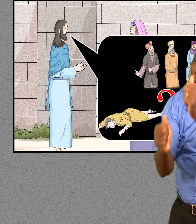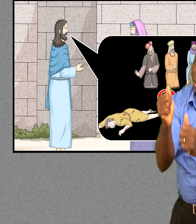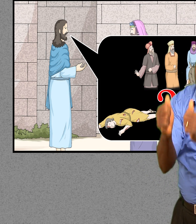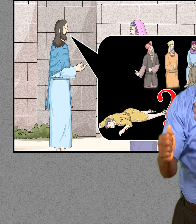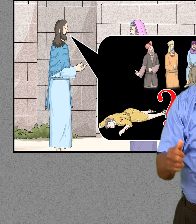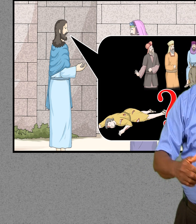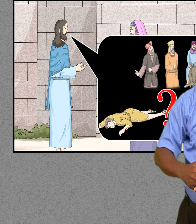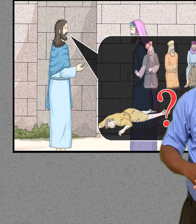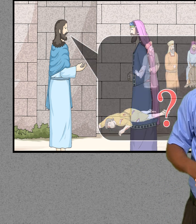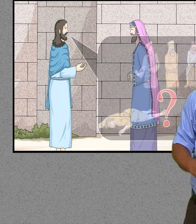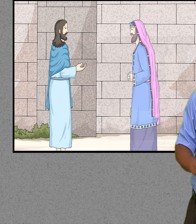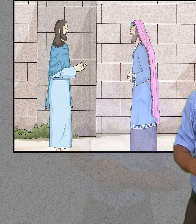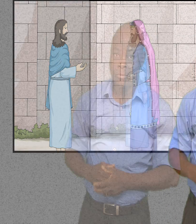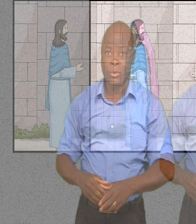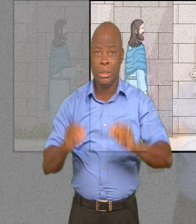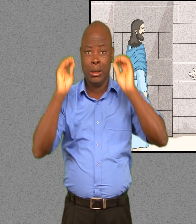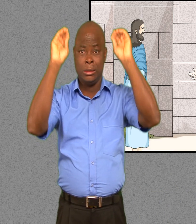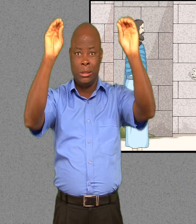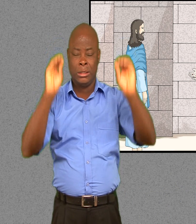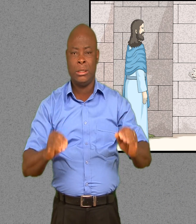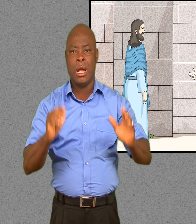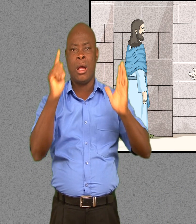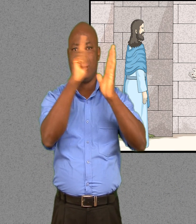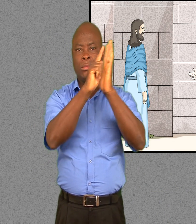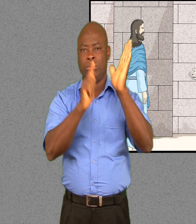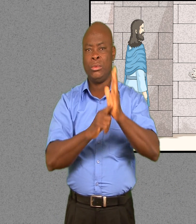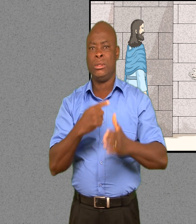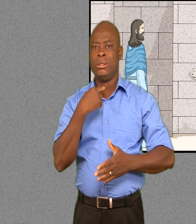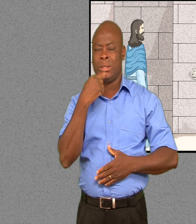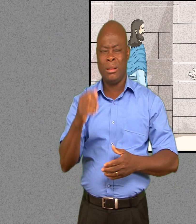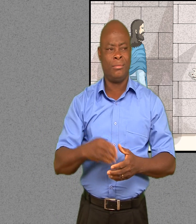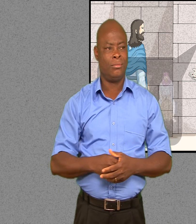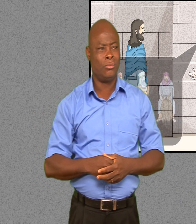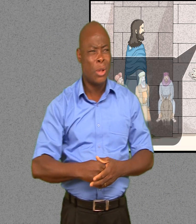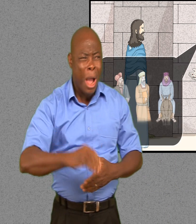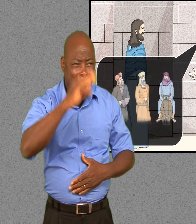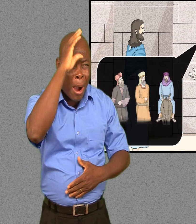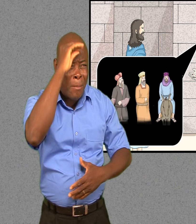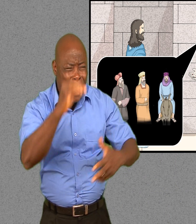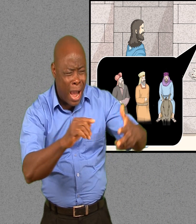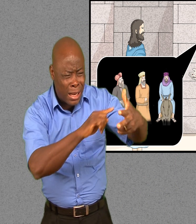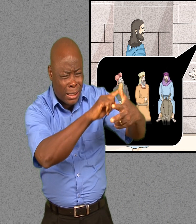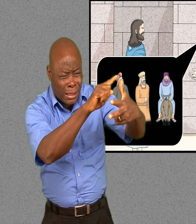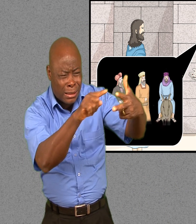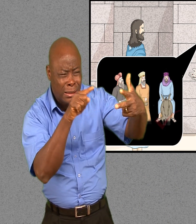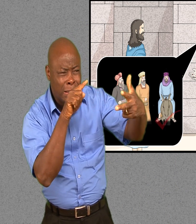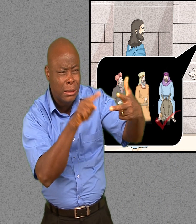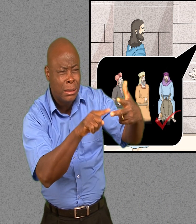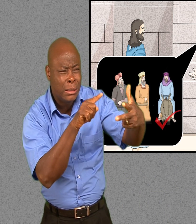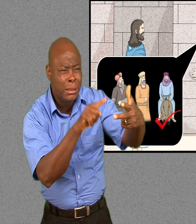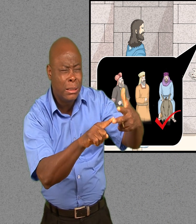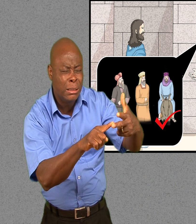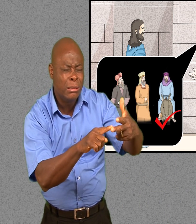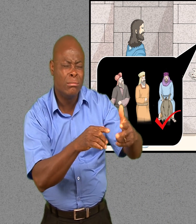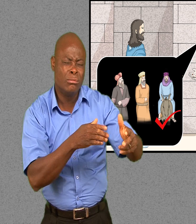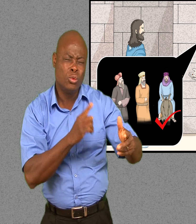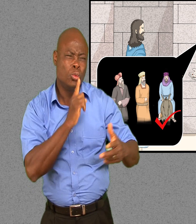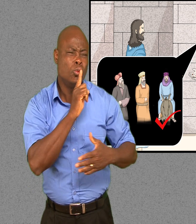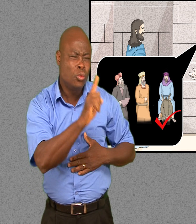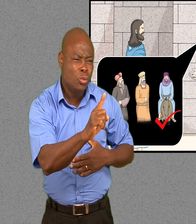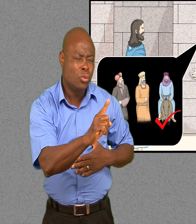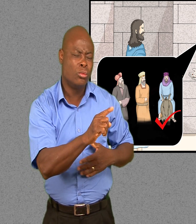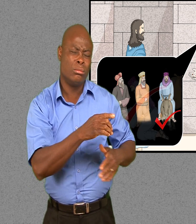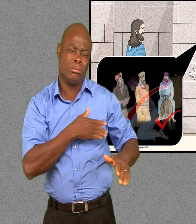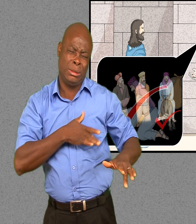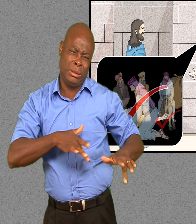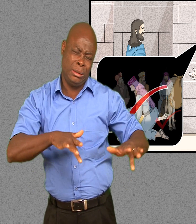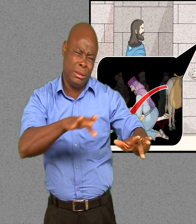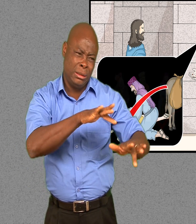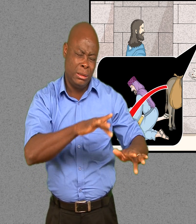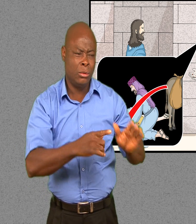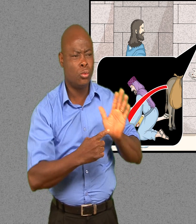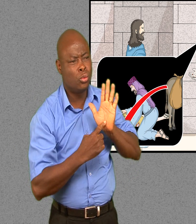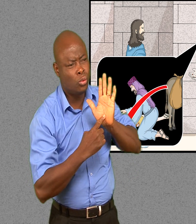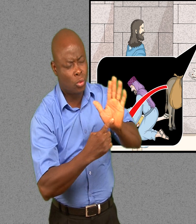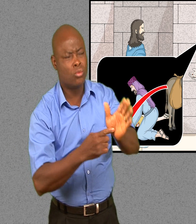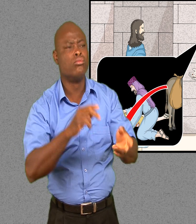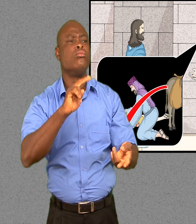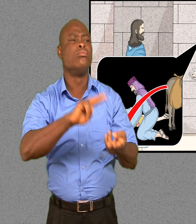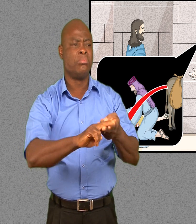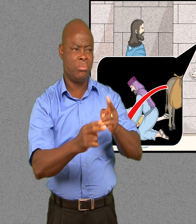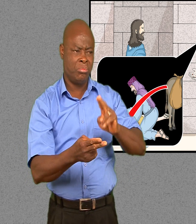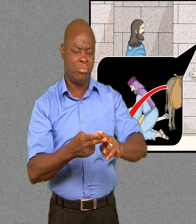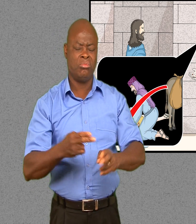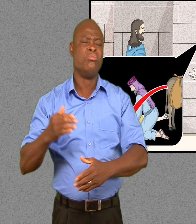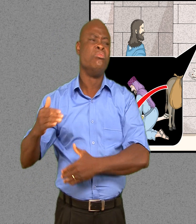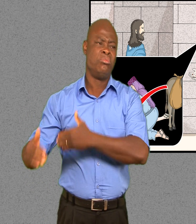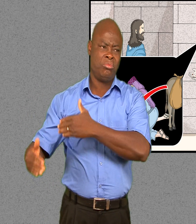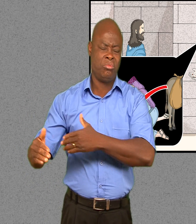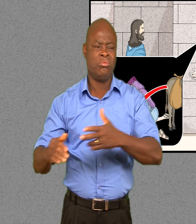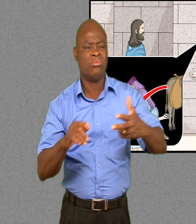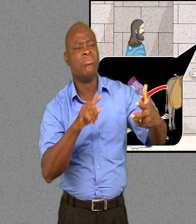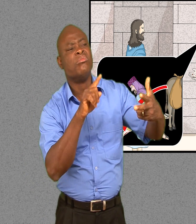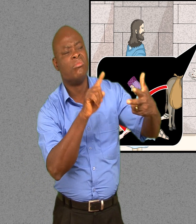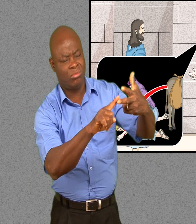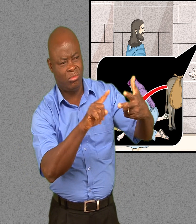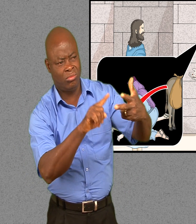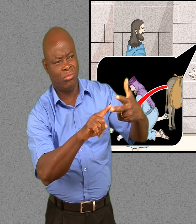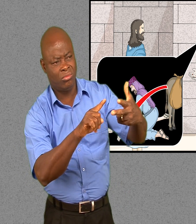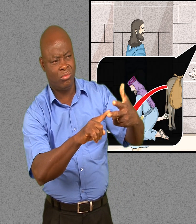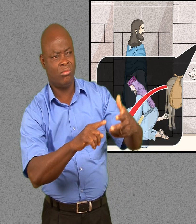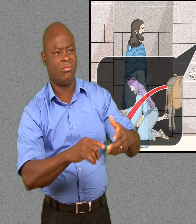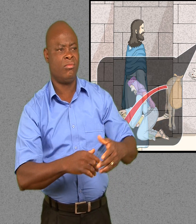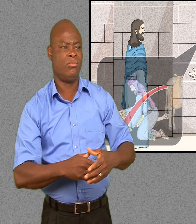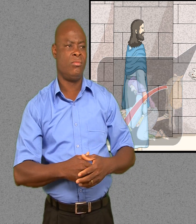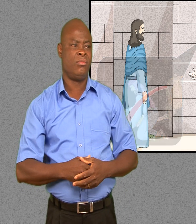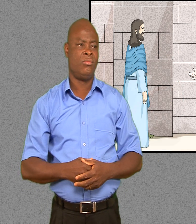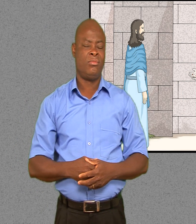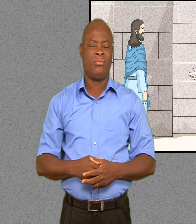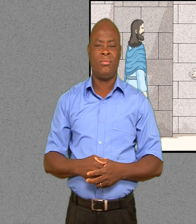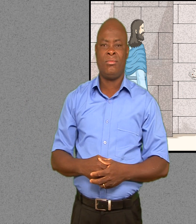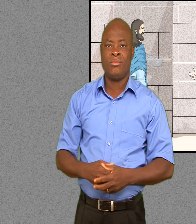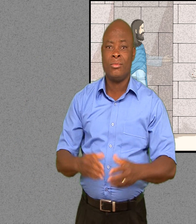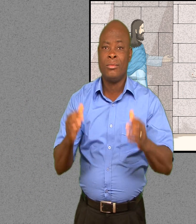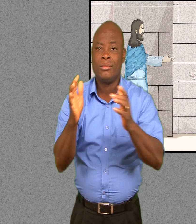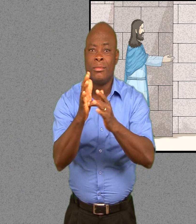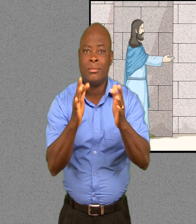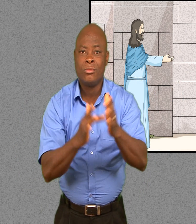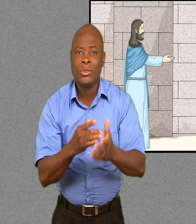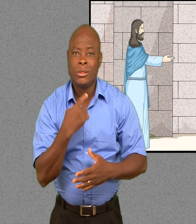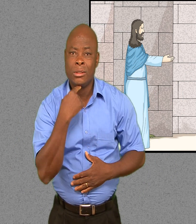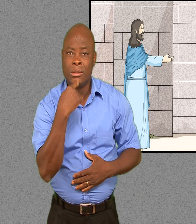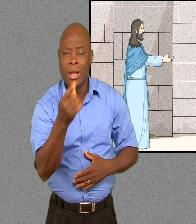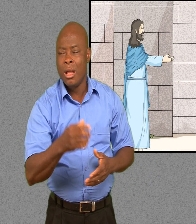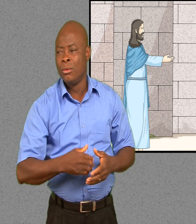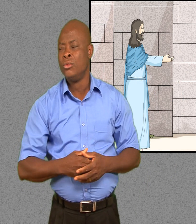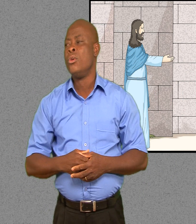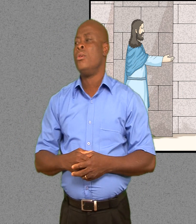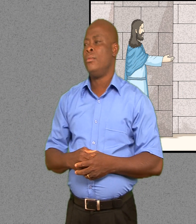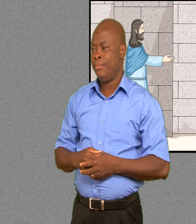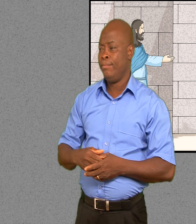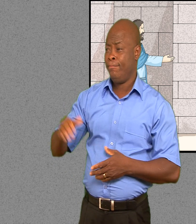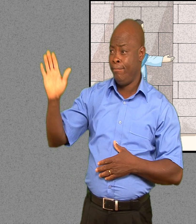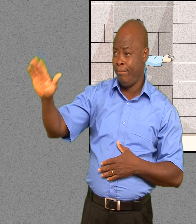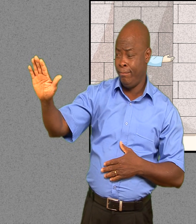“The one who showed him mercy,” replied the expert in the law.